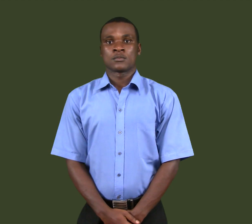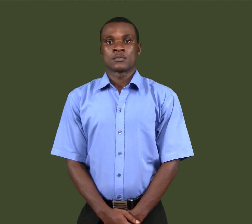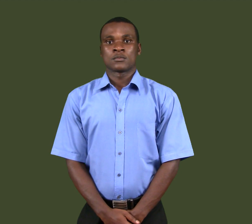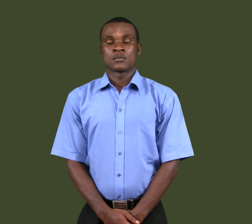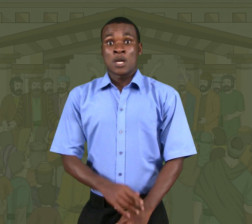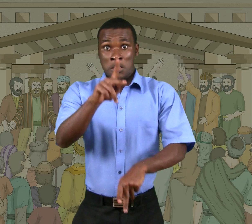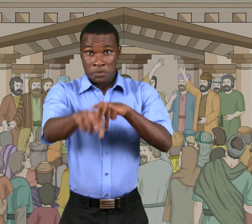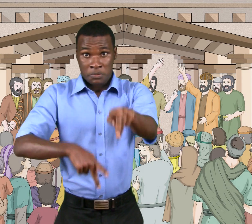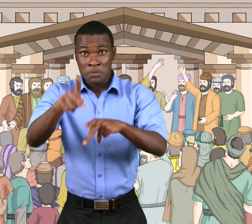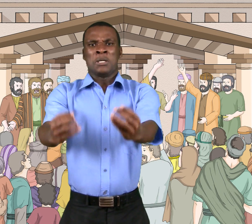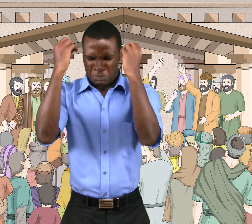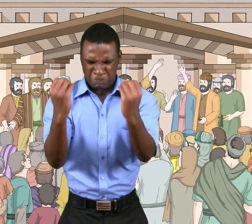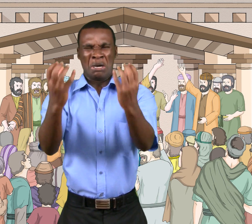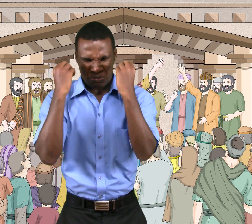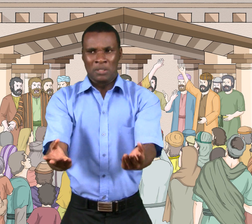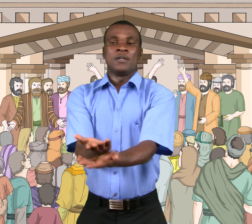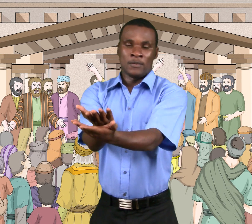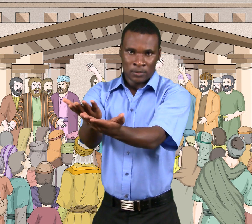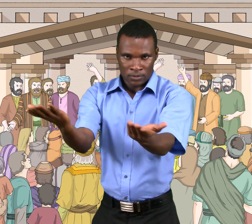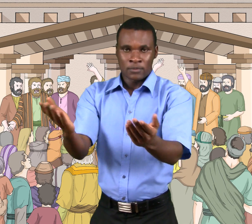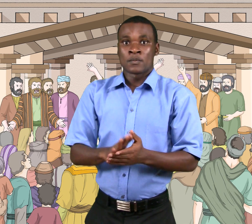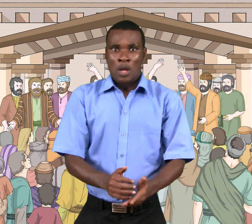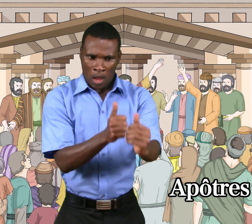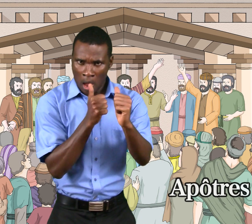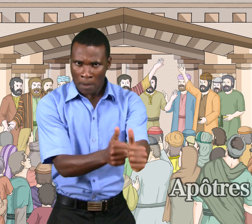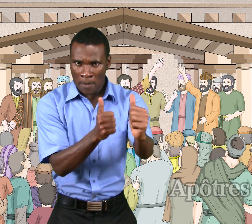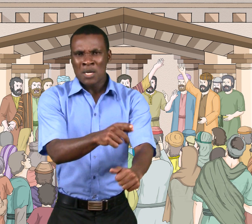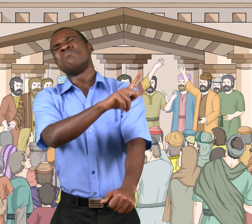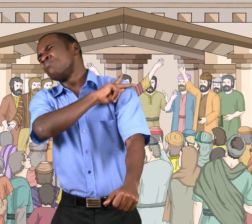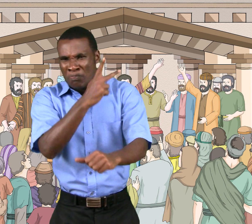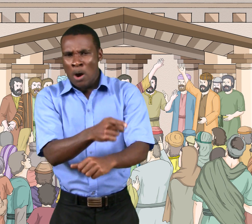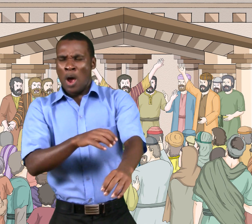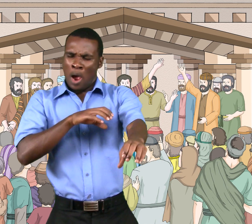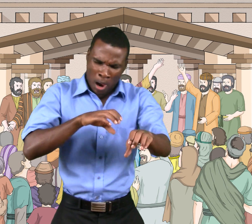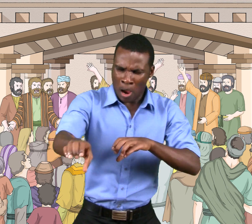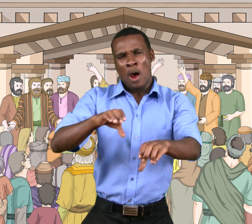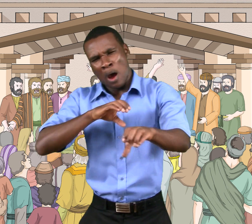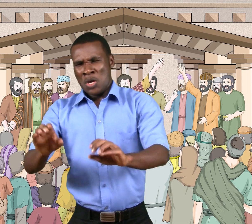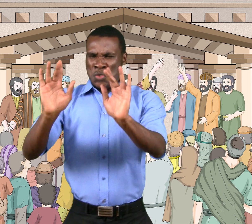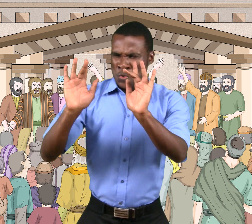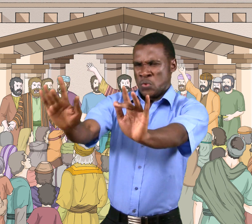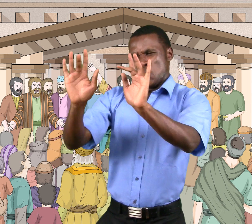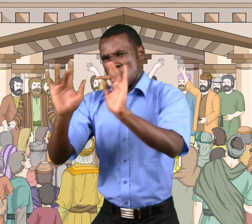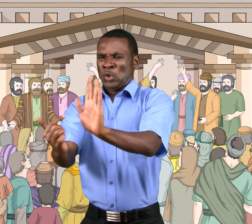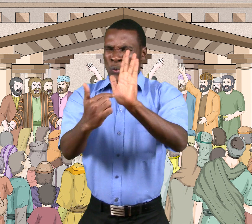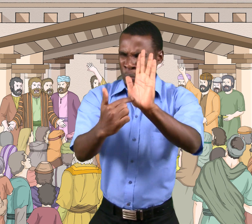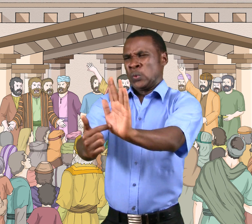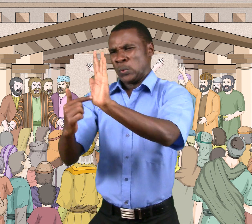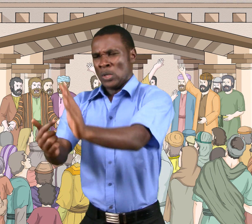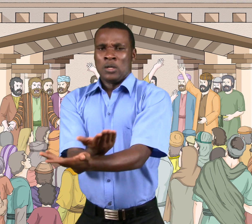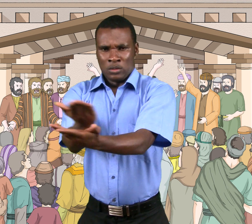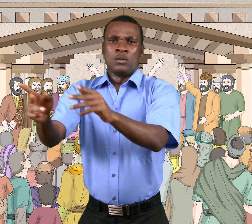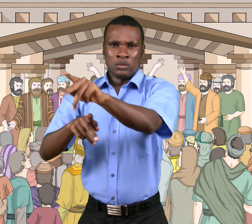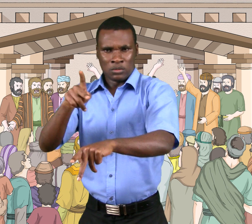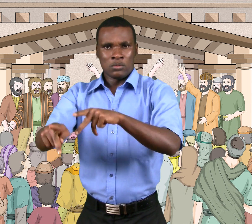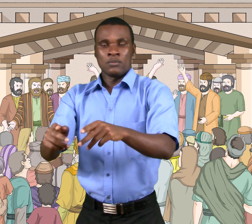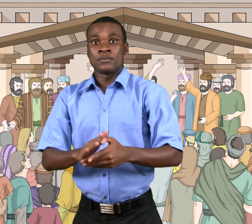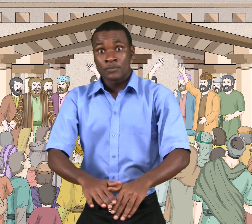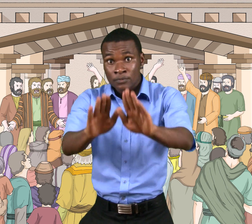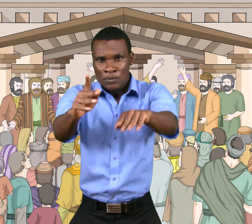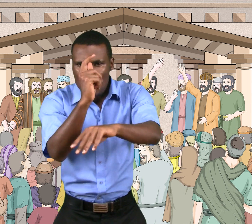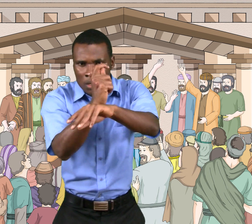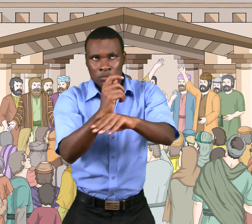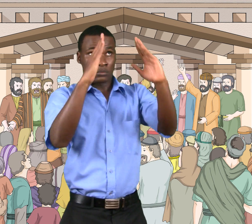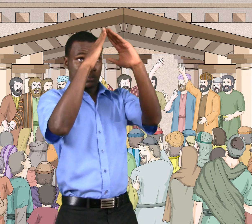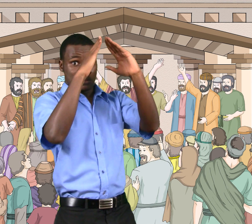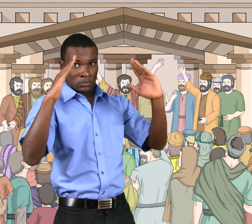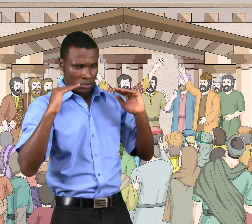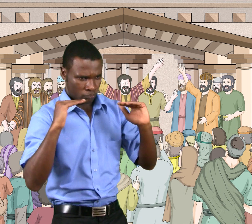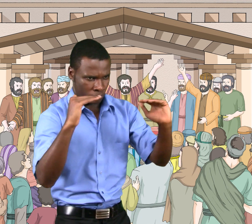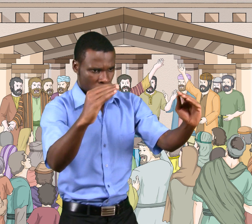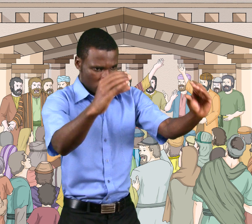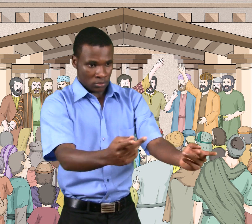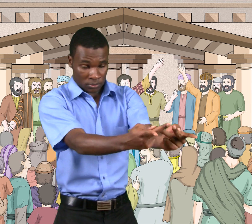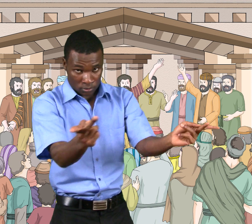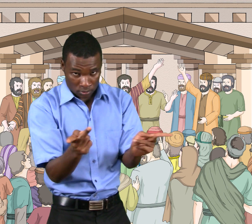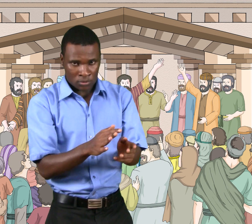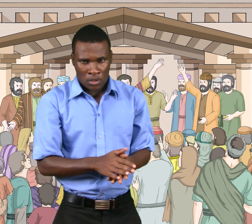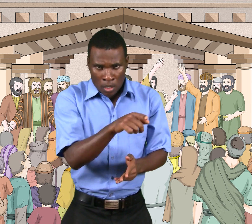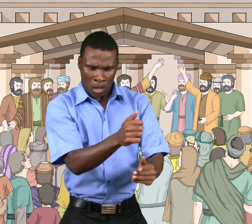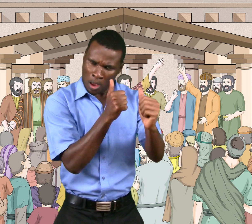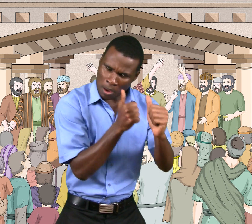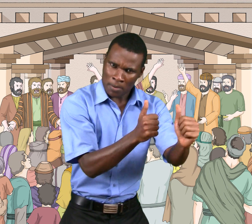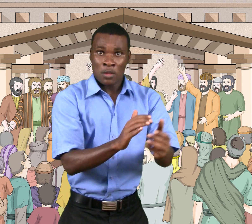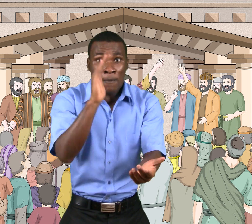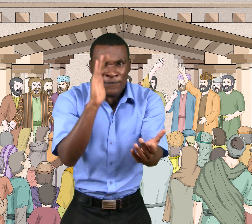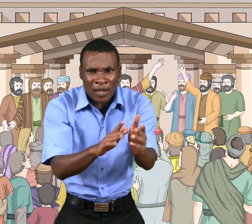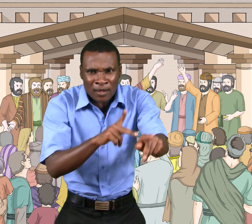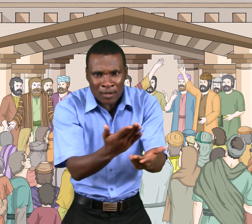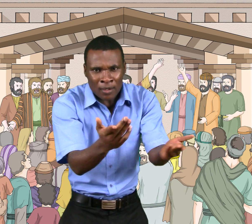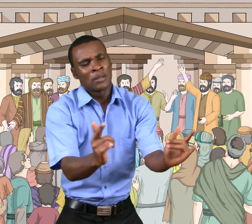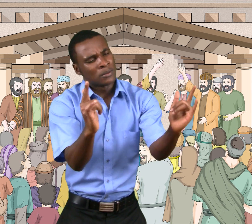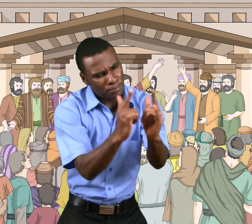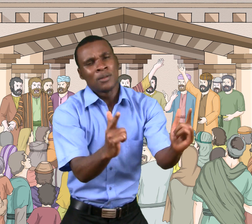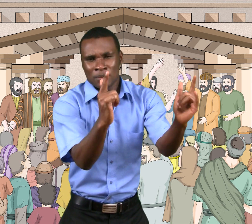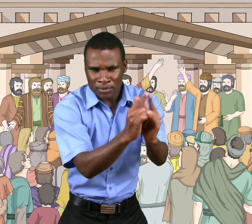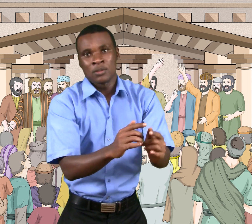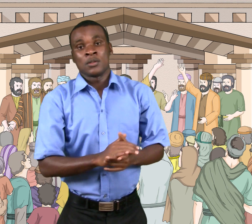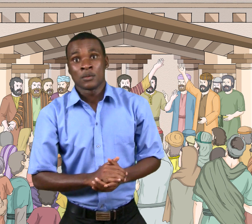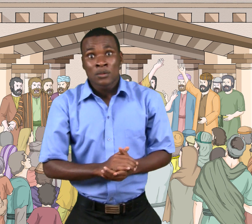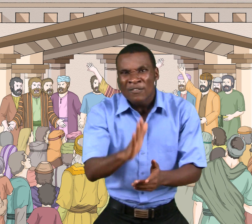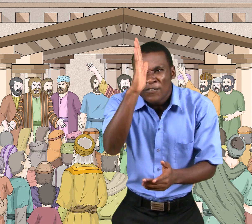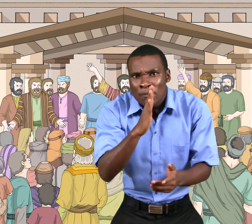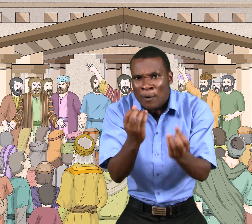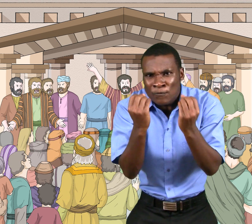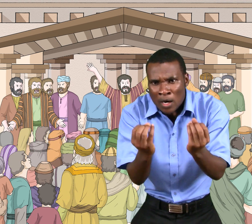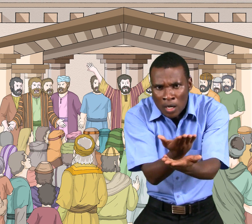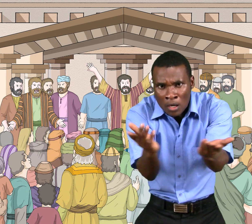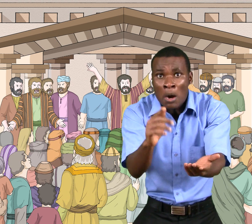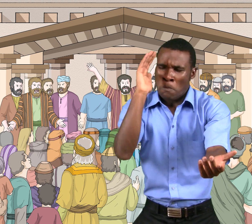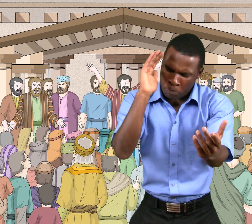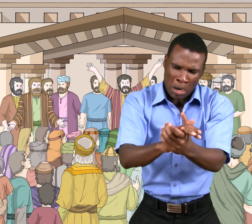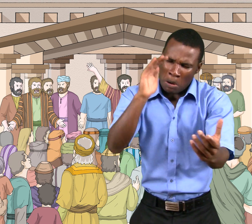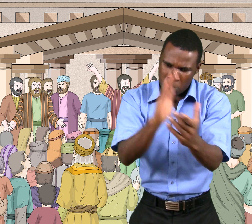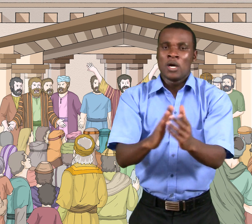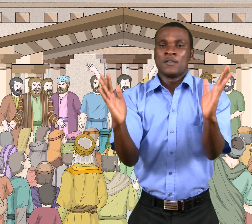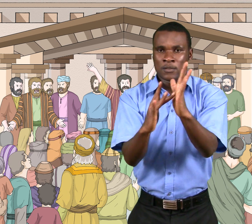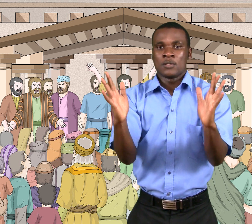The apostles performed many signs and wonders among the people, and with one accord the believers gathered together in Solomon’s Colonnade.